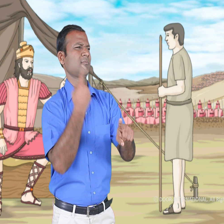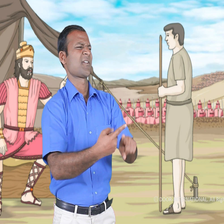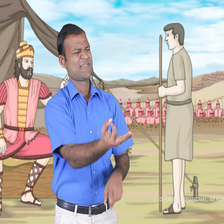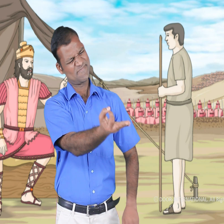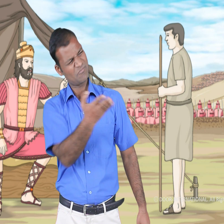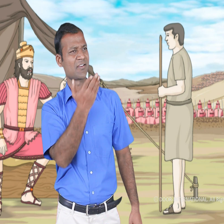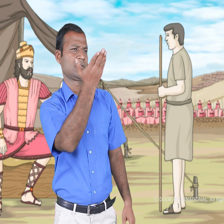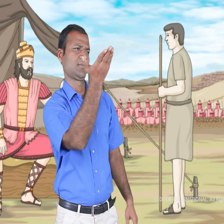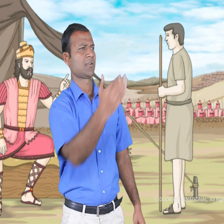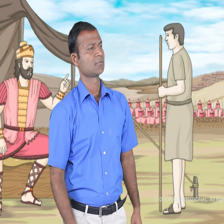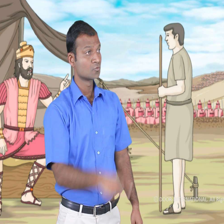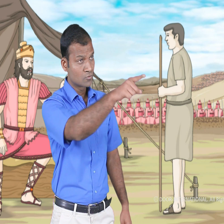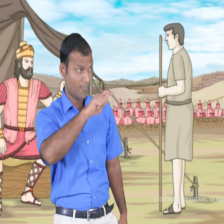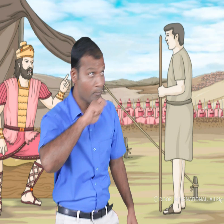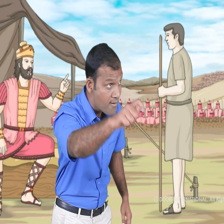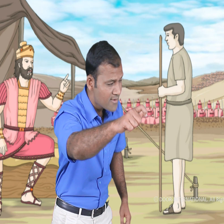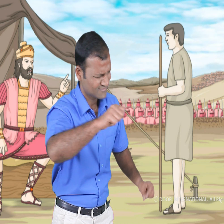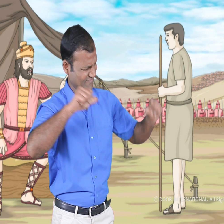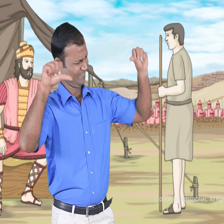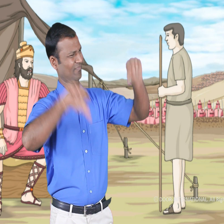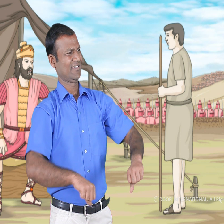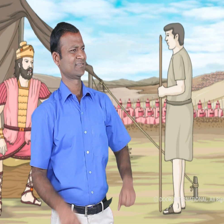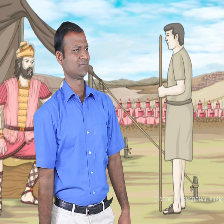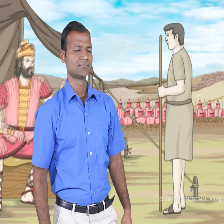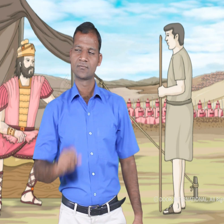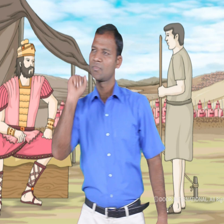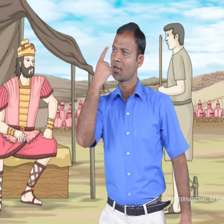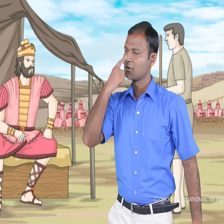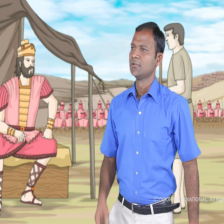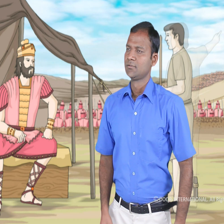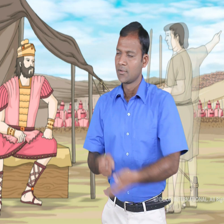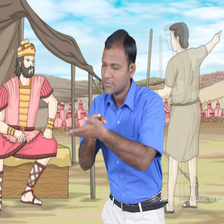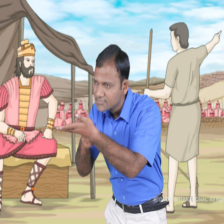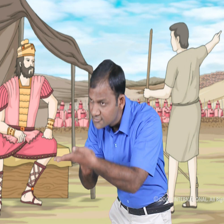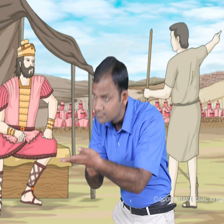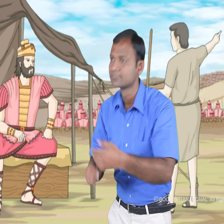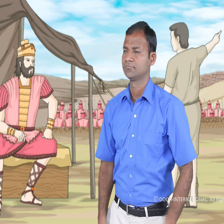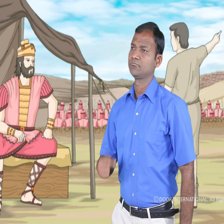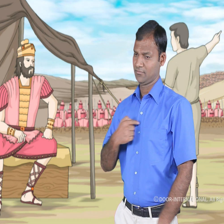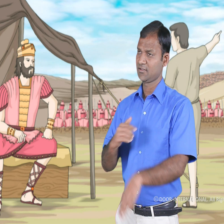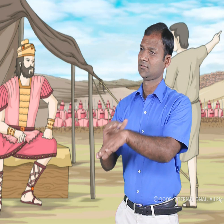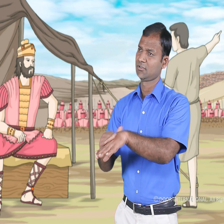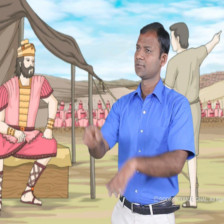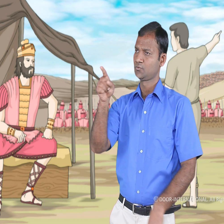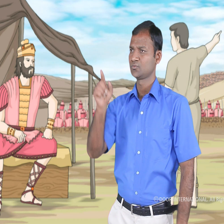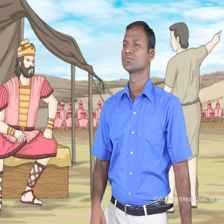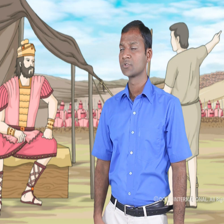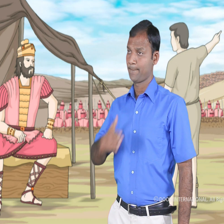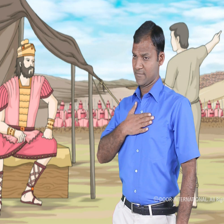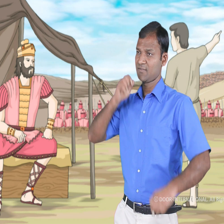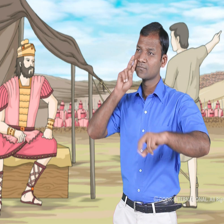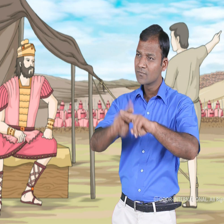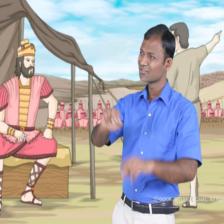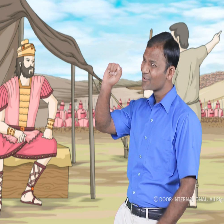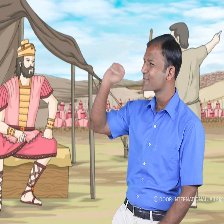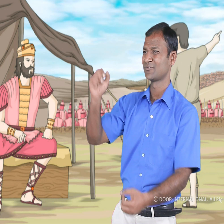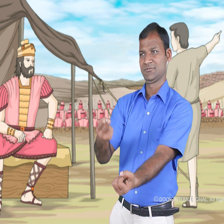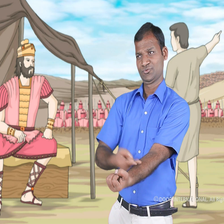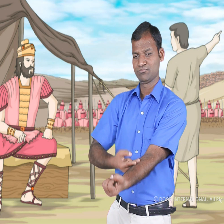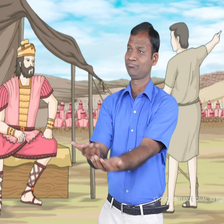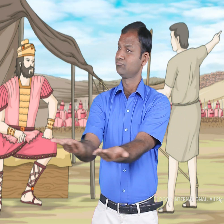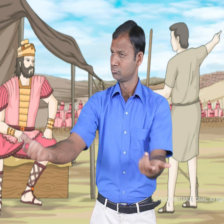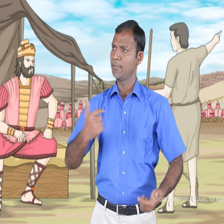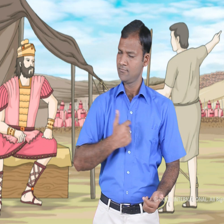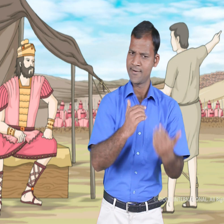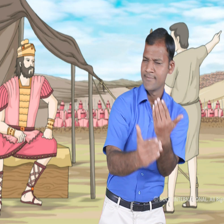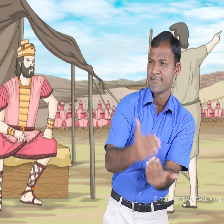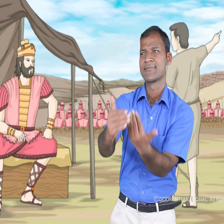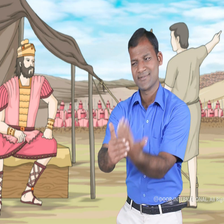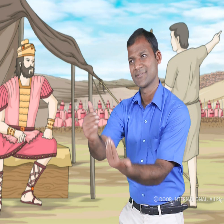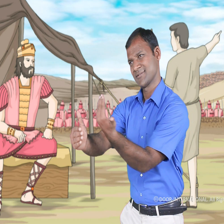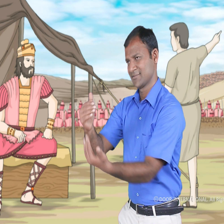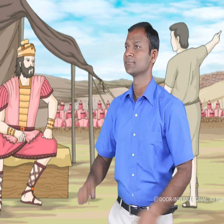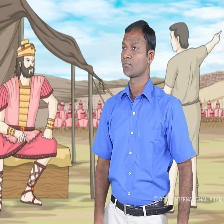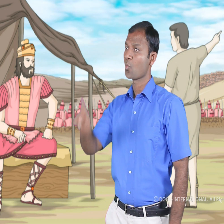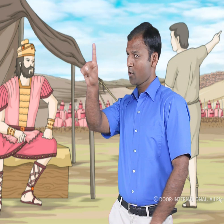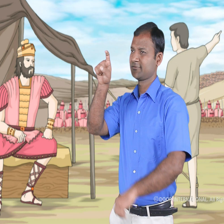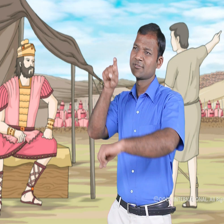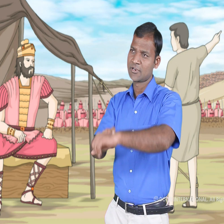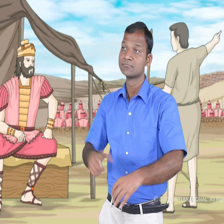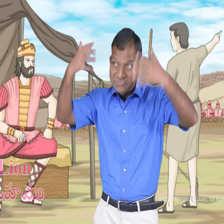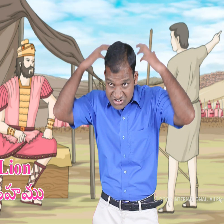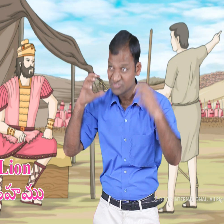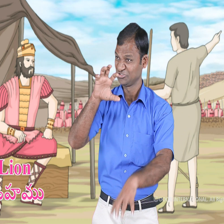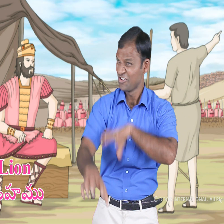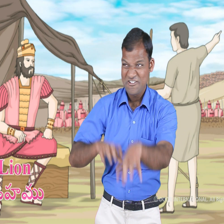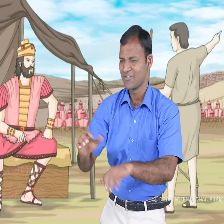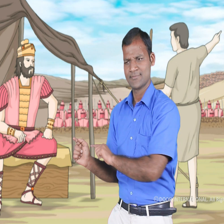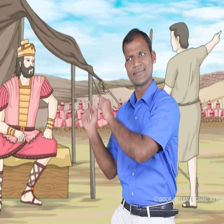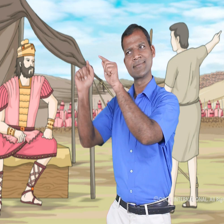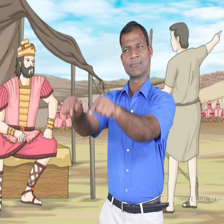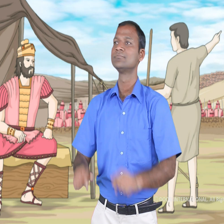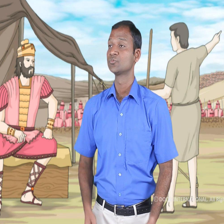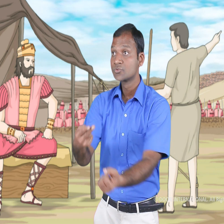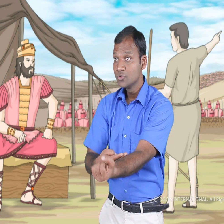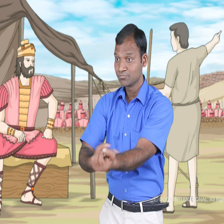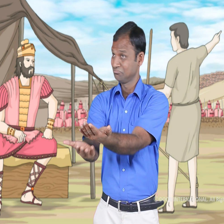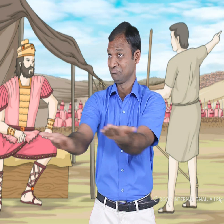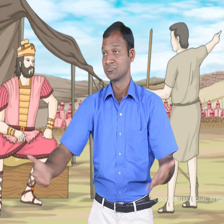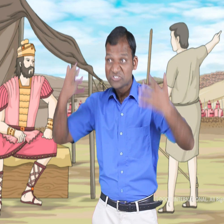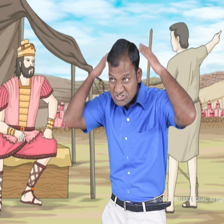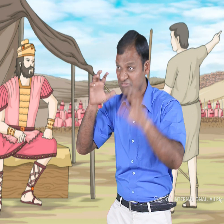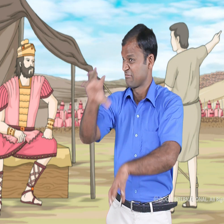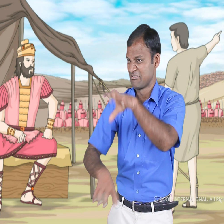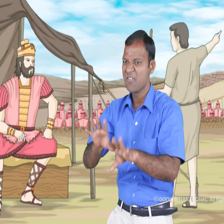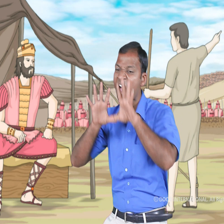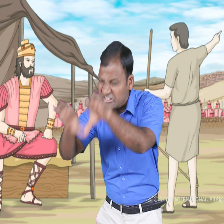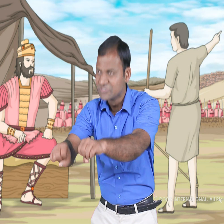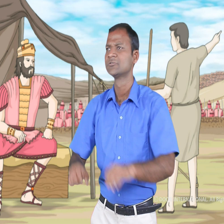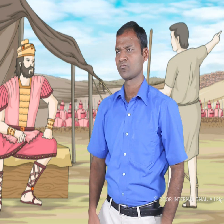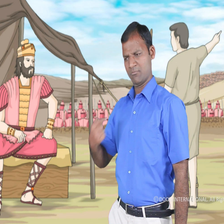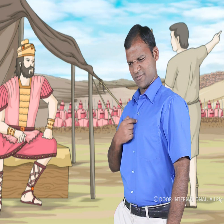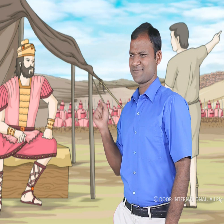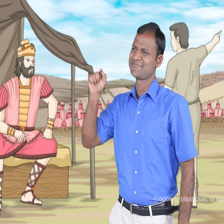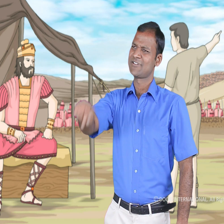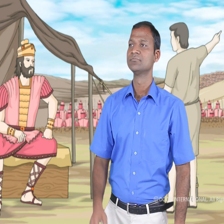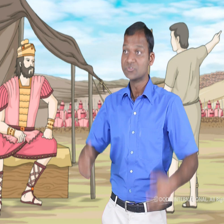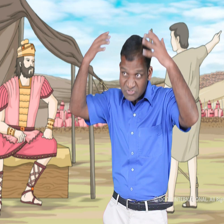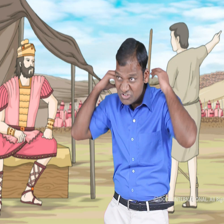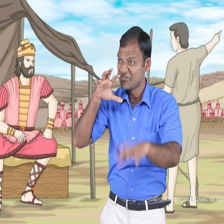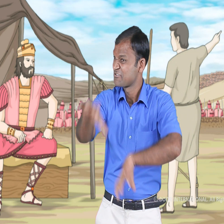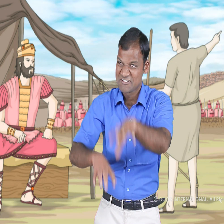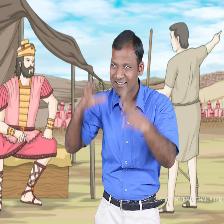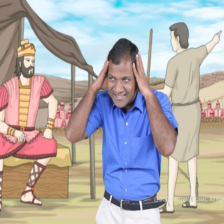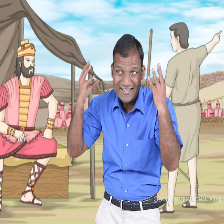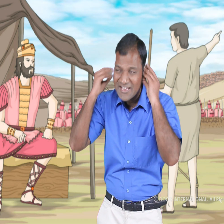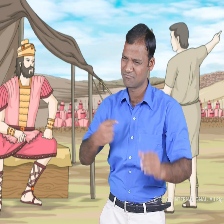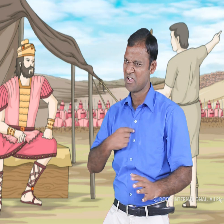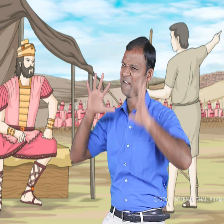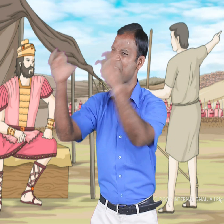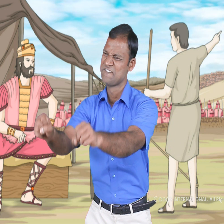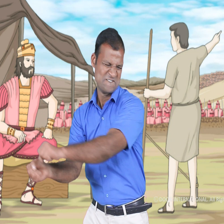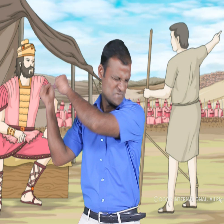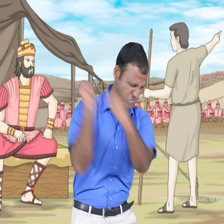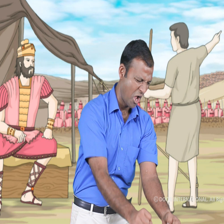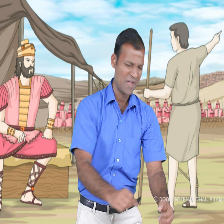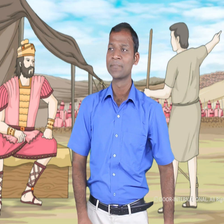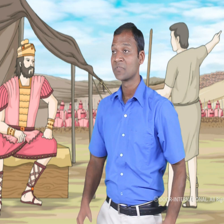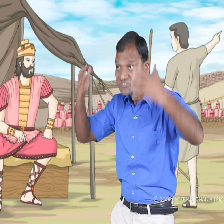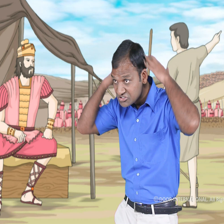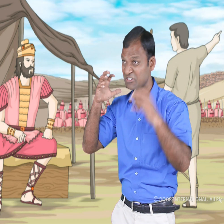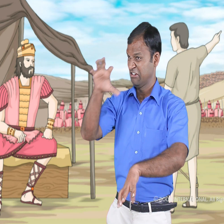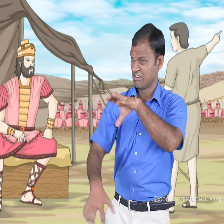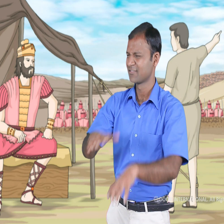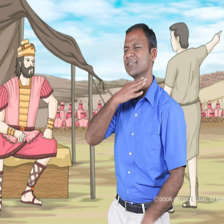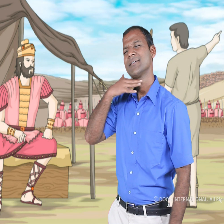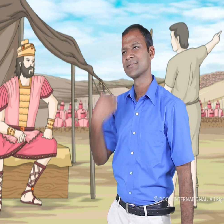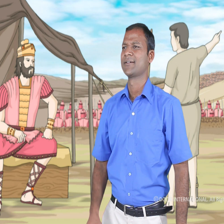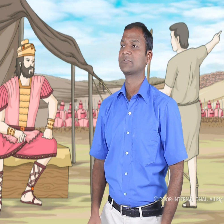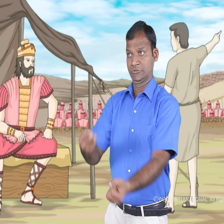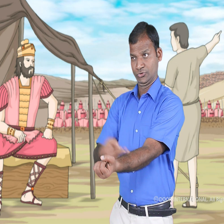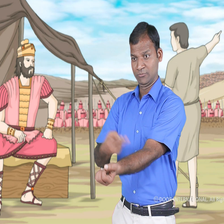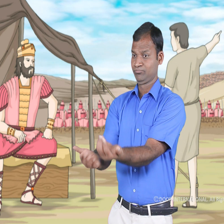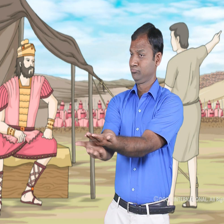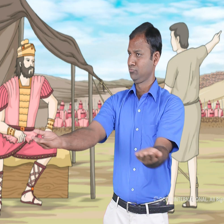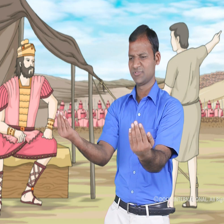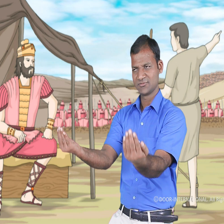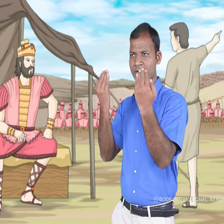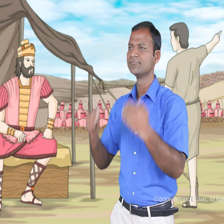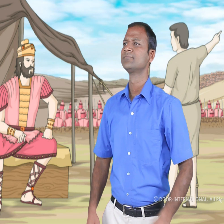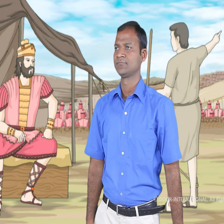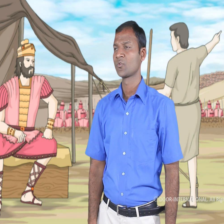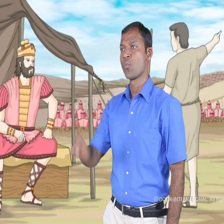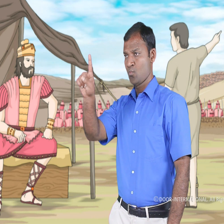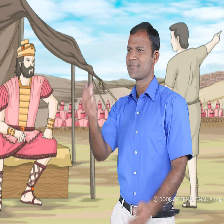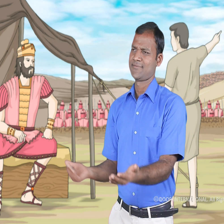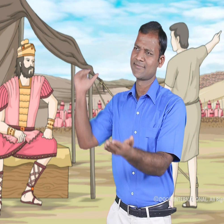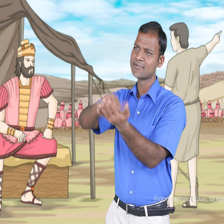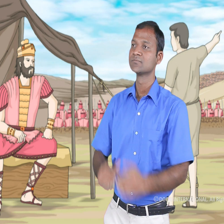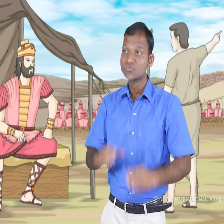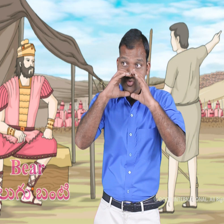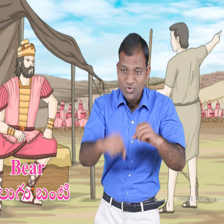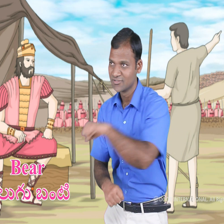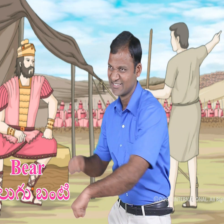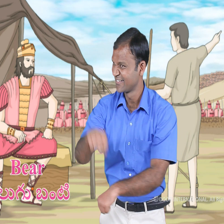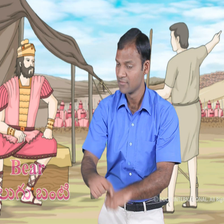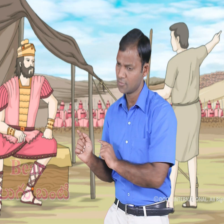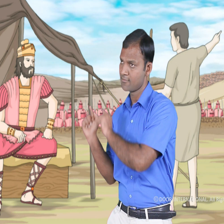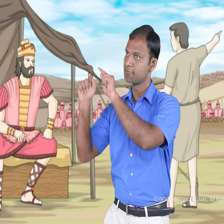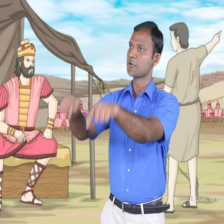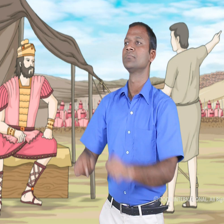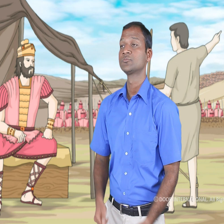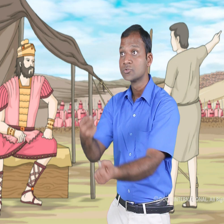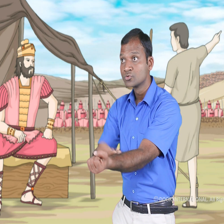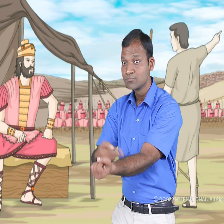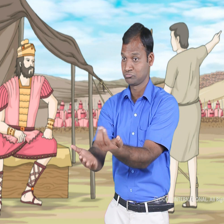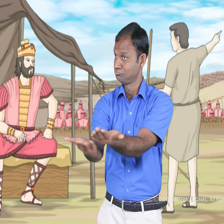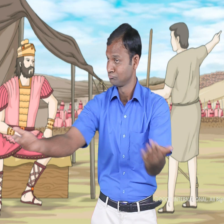David replied, “Your servant has been tending his father’s sheep, and whenever a lion or a bear came and carried off a lamb from the flock, I went after it, struck it down, and delivered the lamb from its mouth.